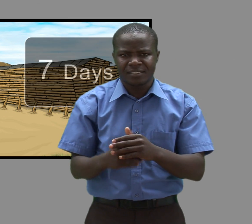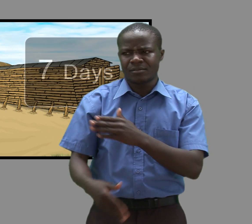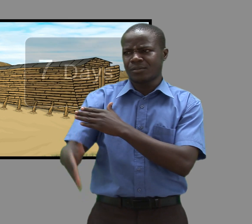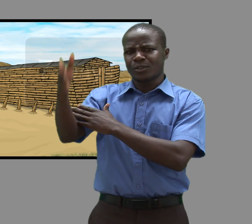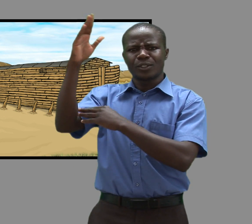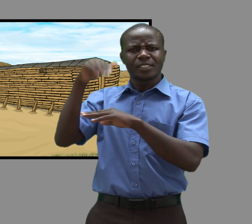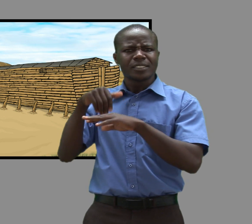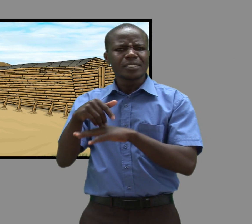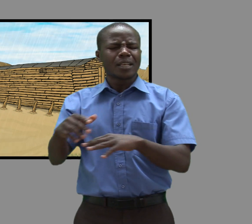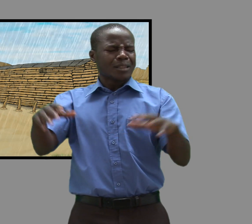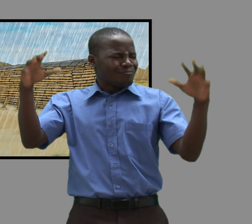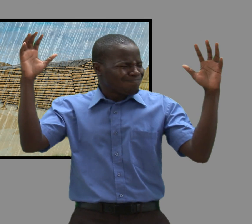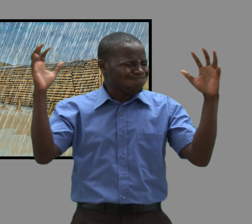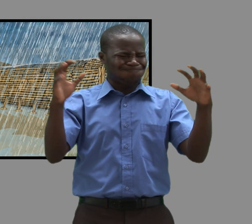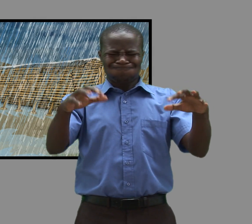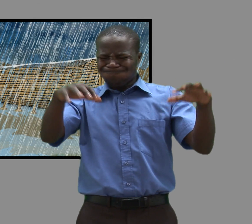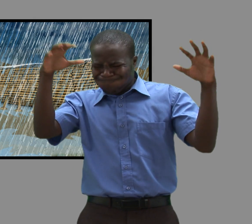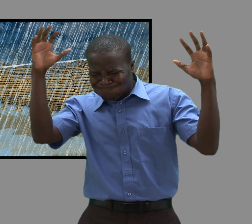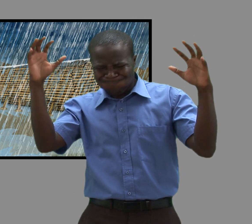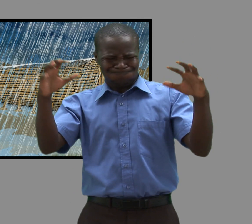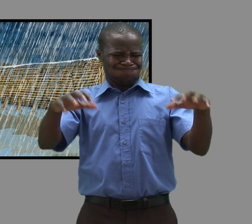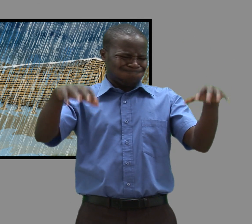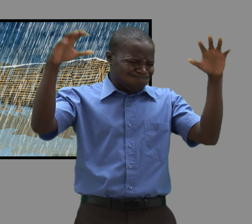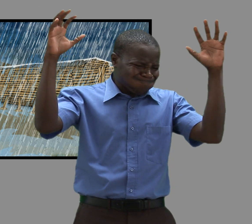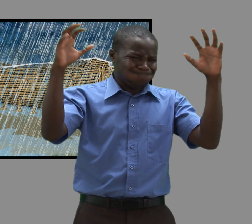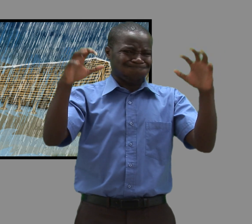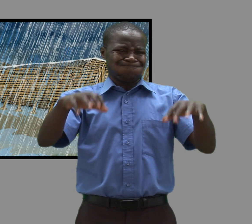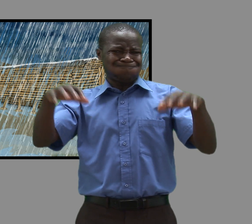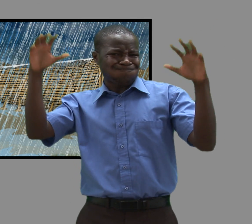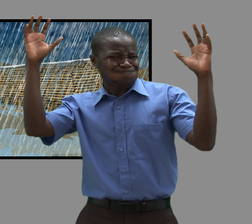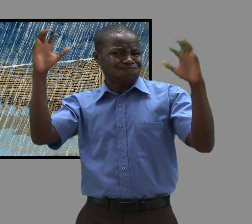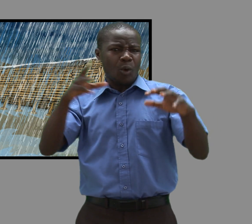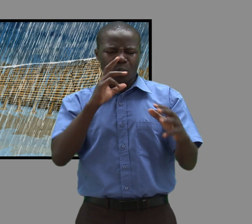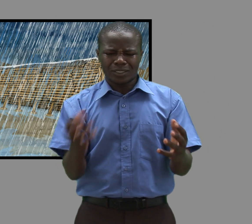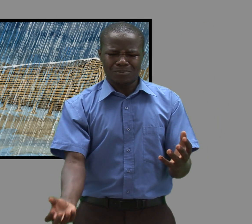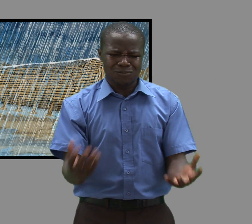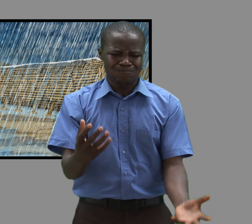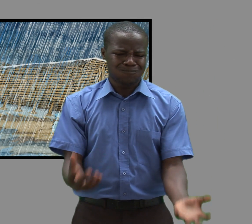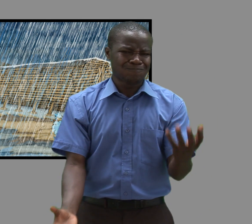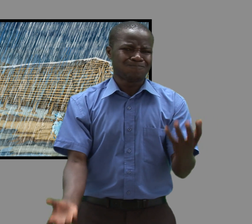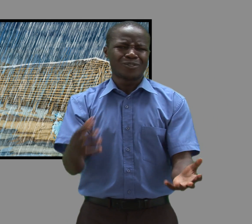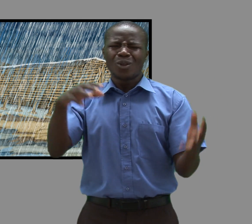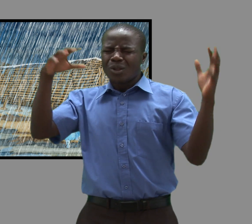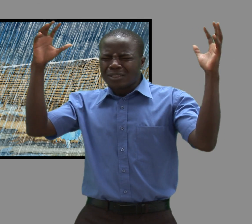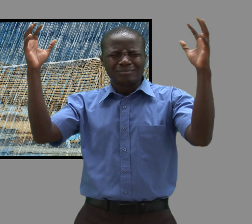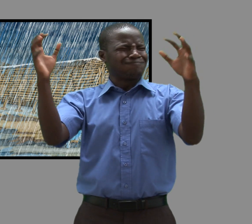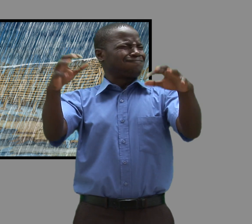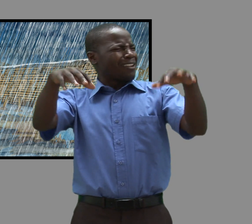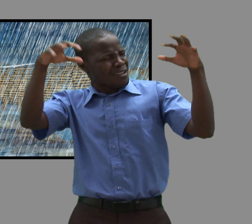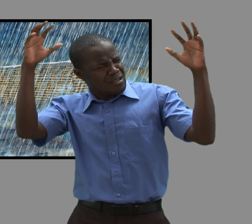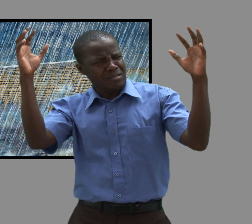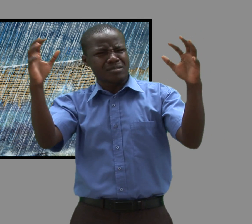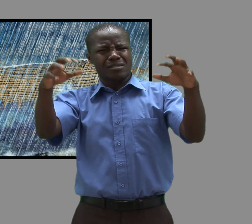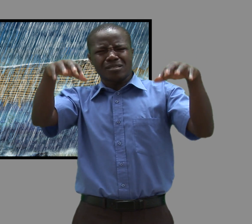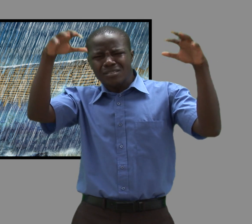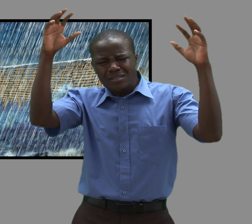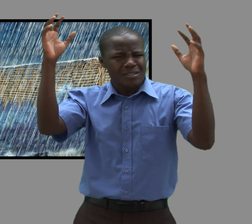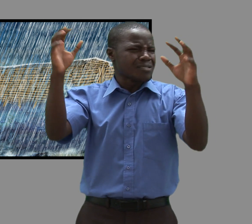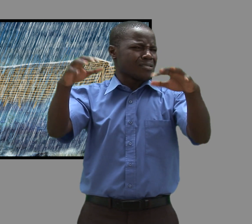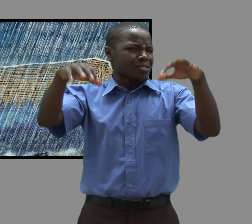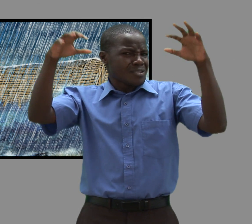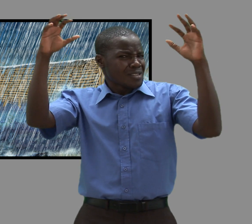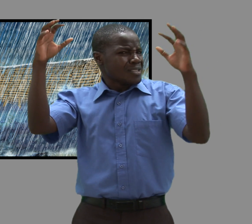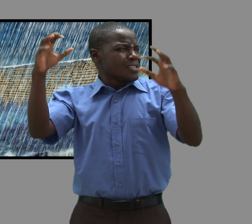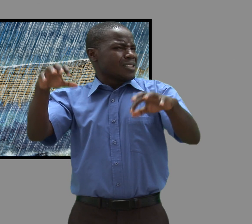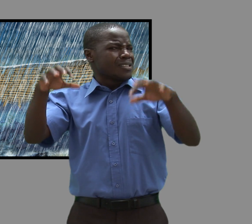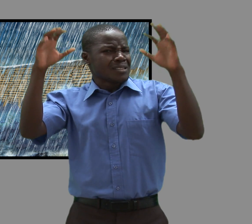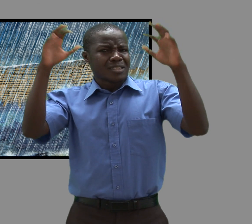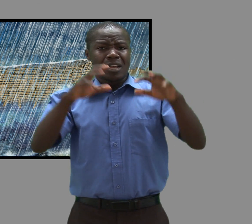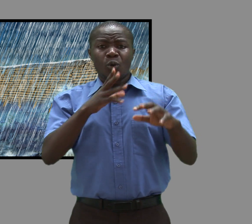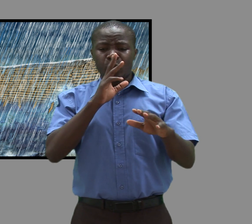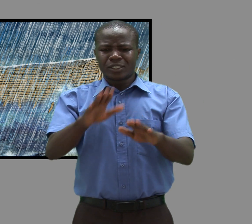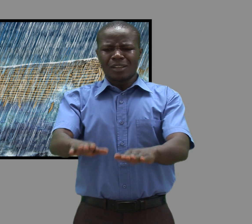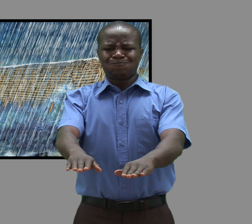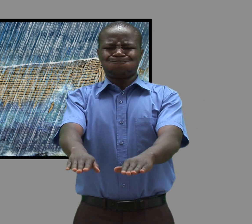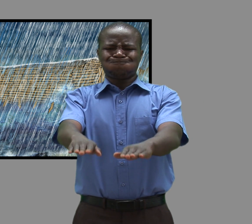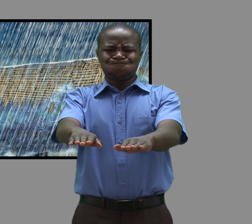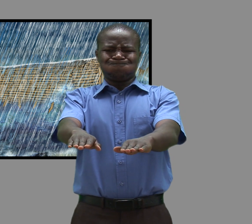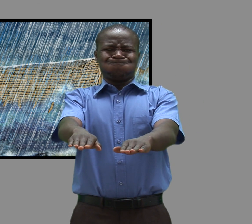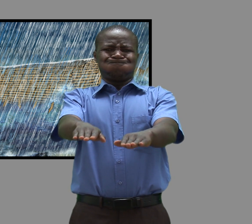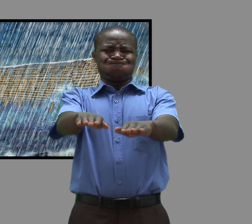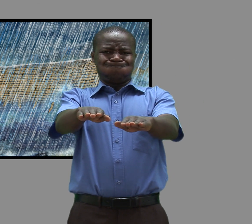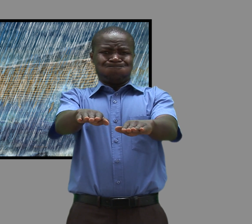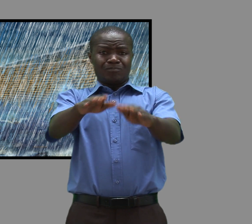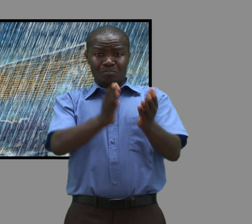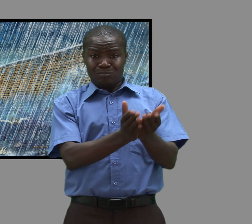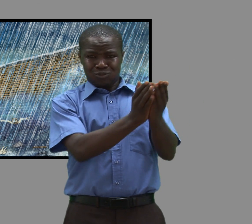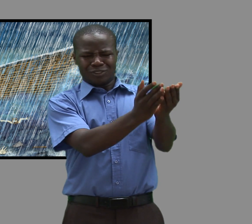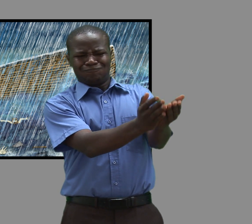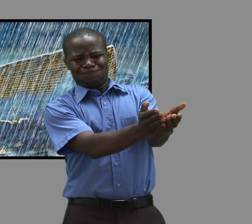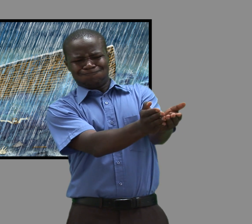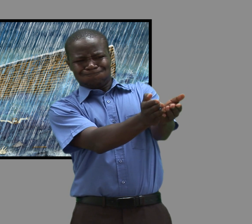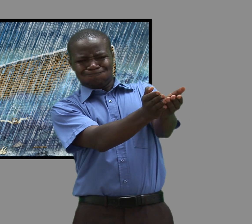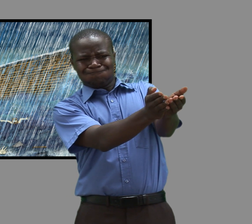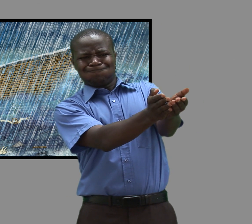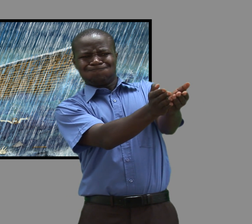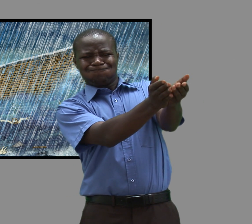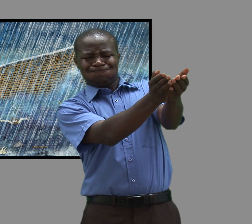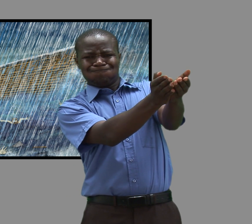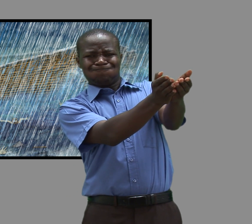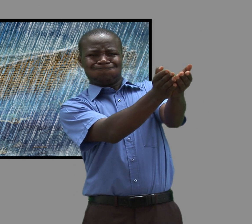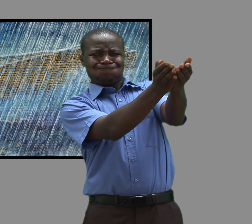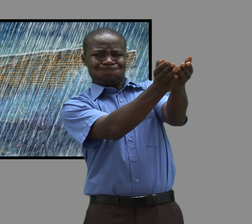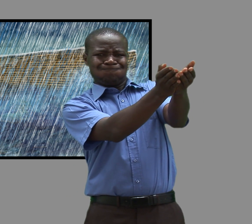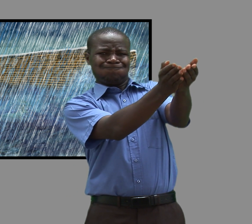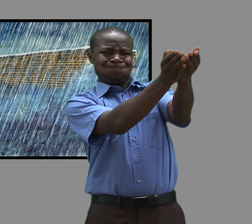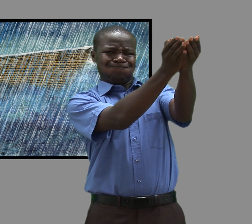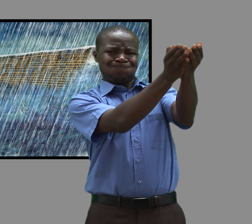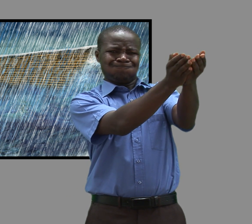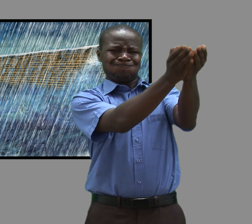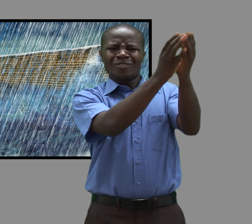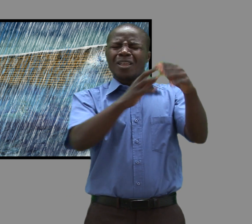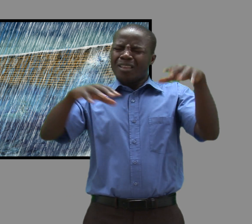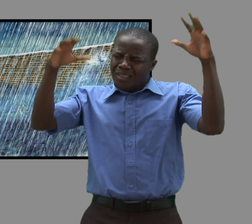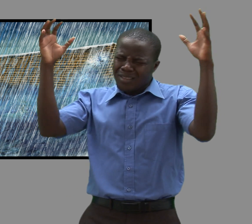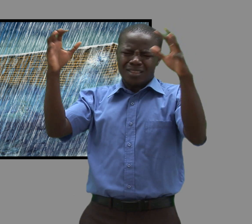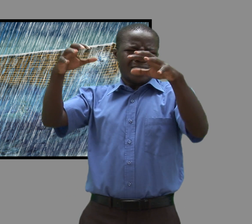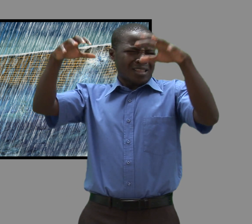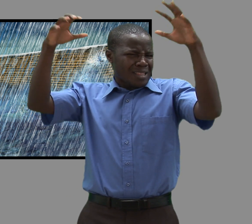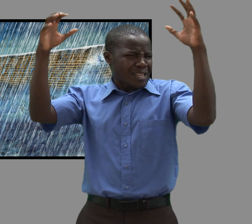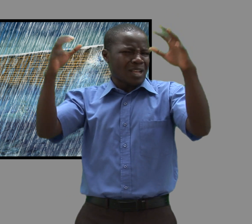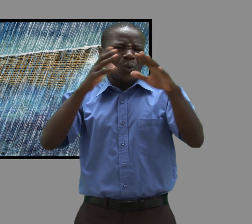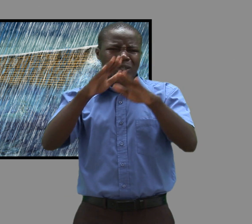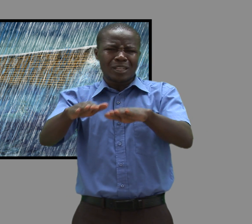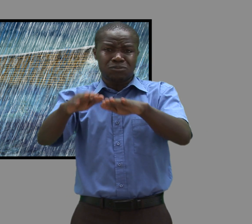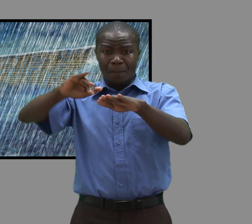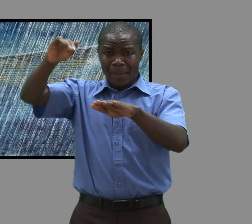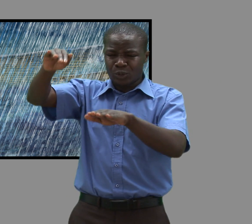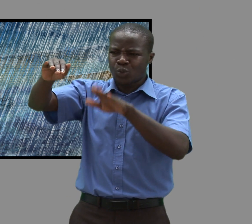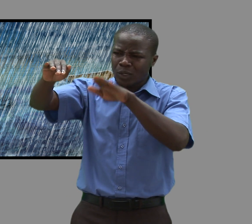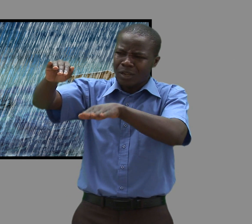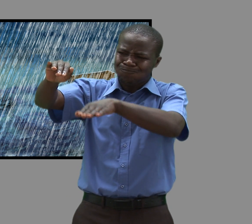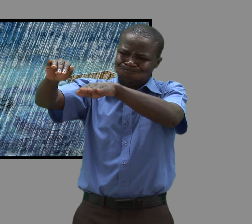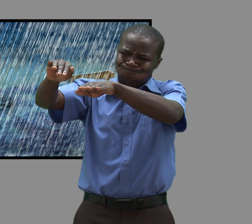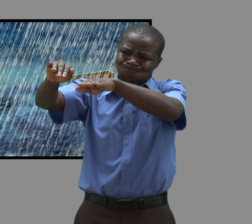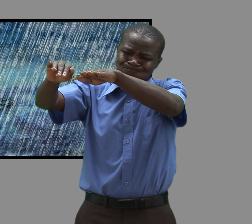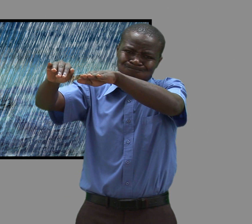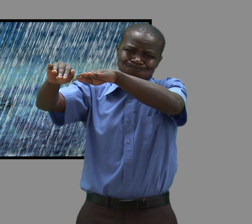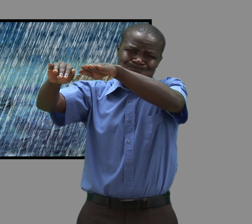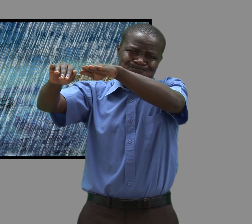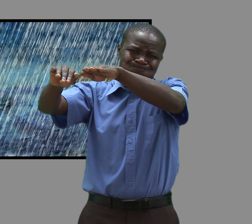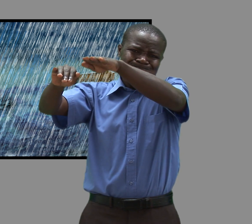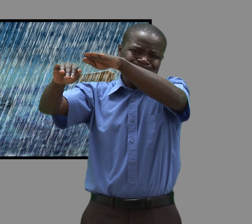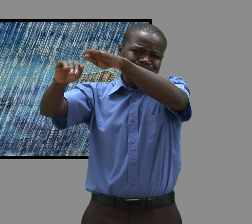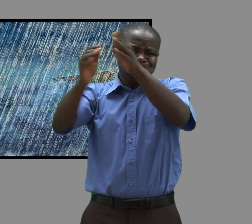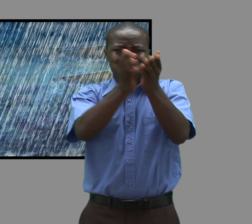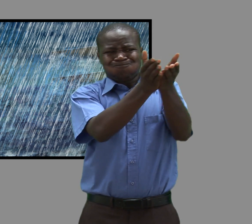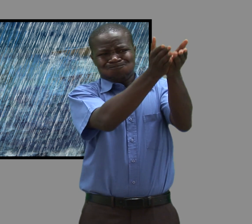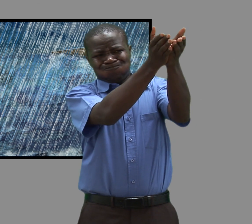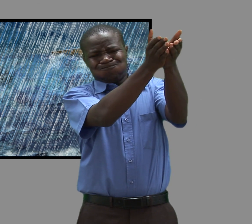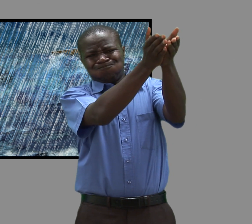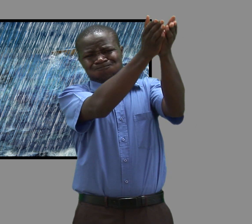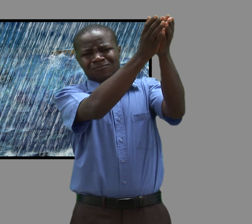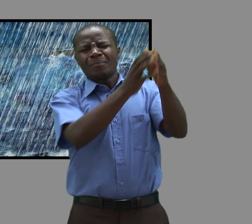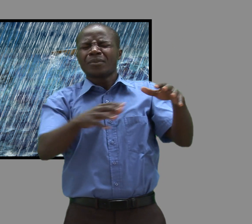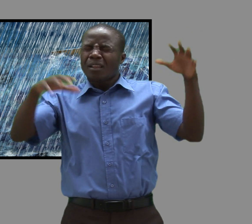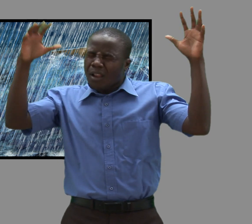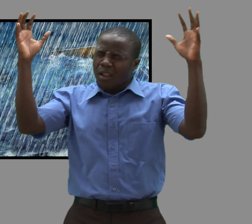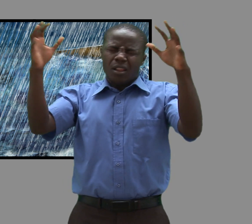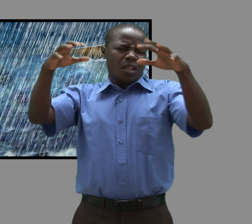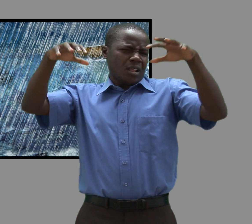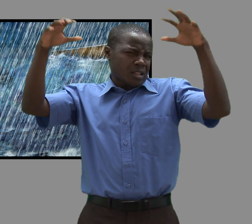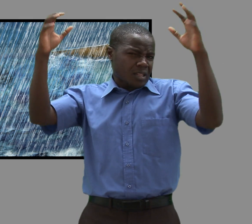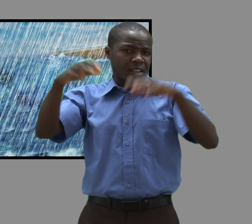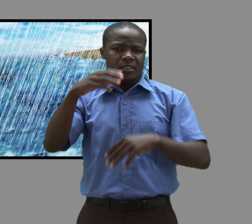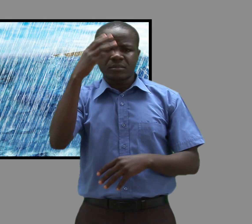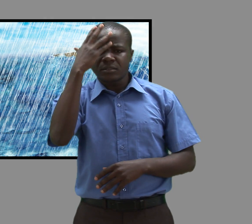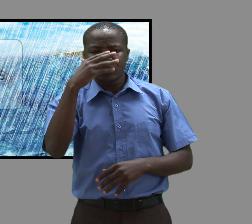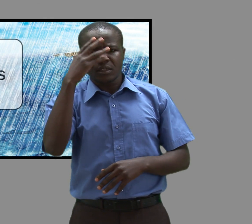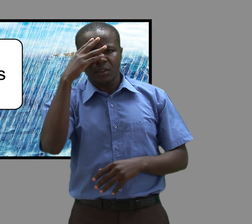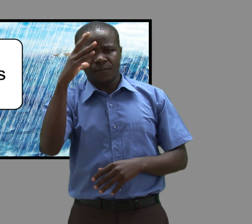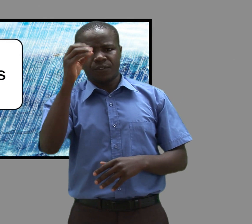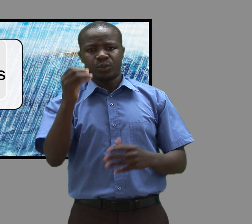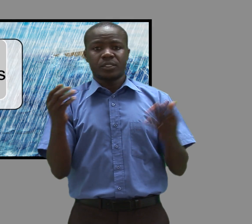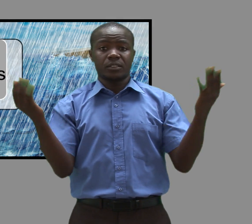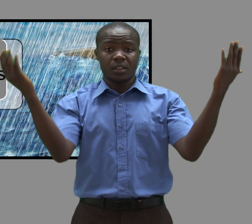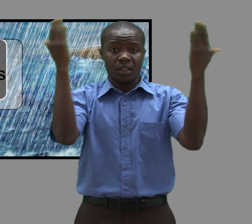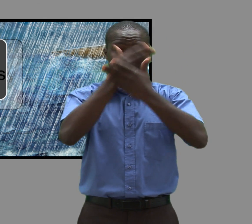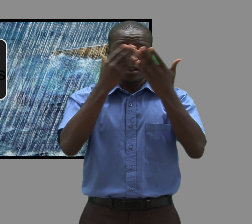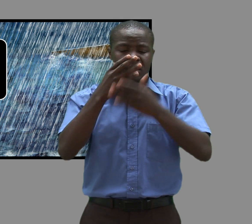In the six hundredth year of Noah’s life, on the seventeenth day of the second month, all the fountains of the great deep burst forth, and the floodgates of the heavens were opened.